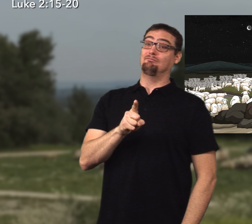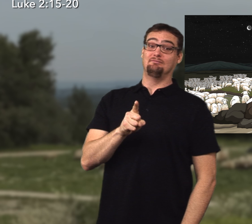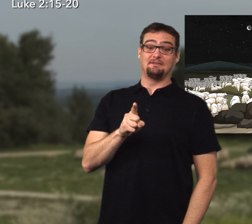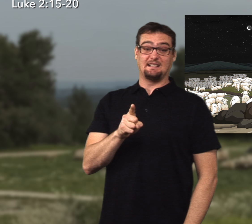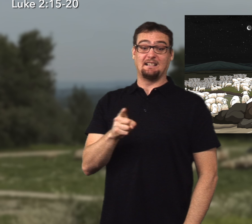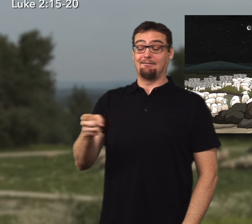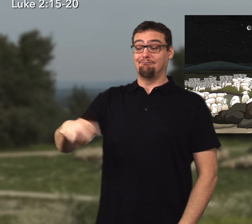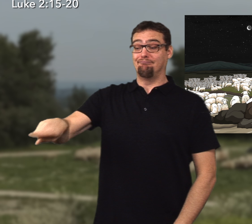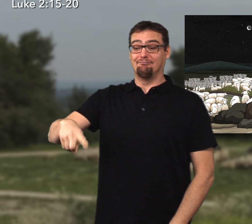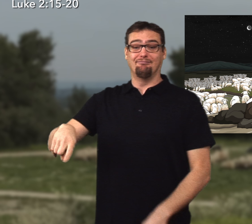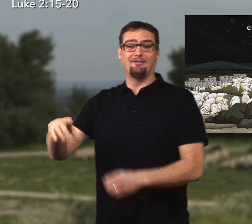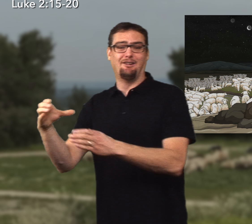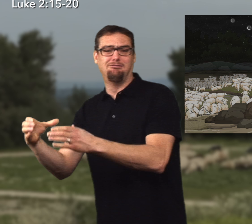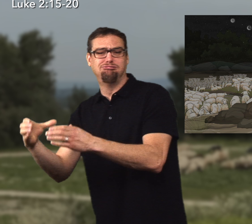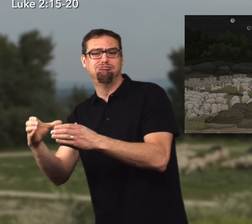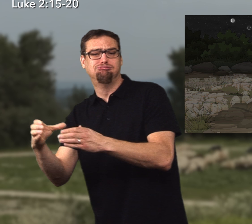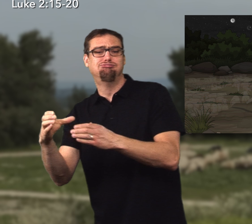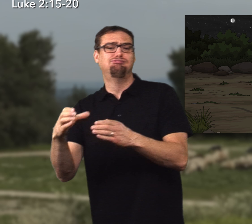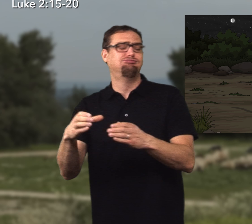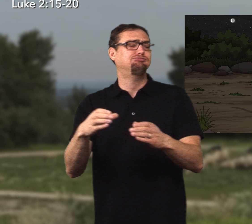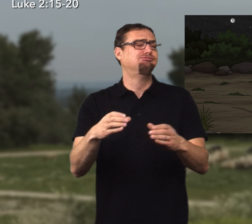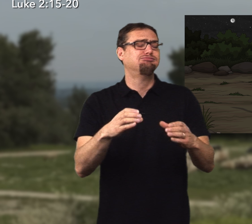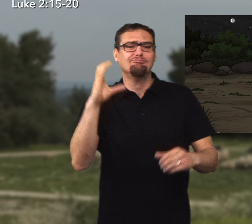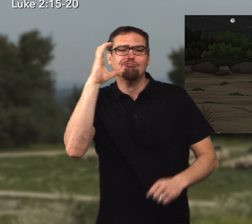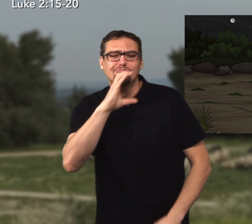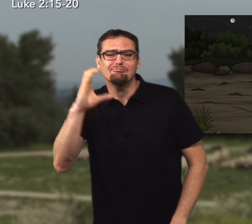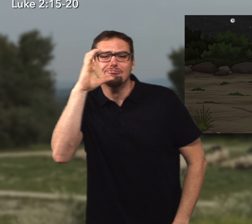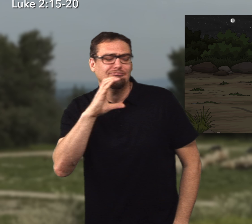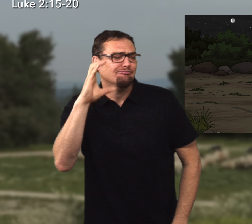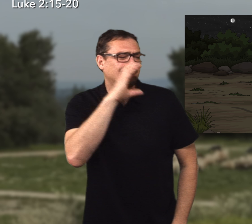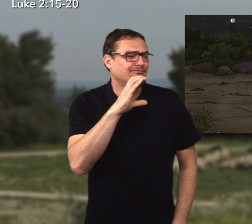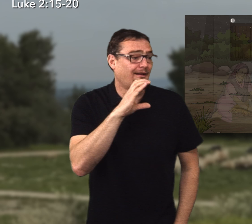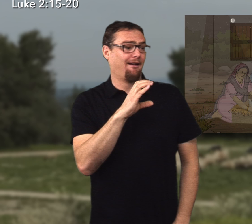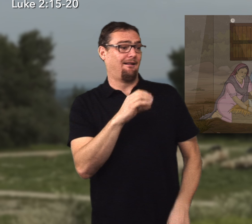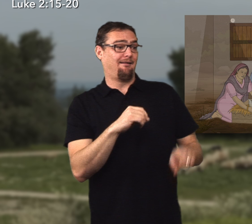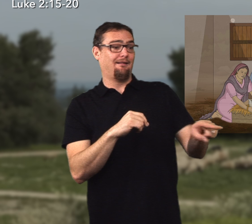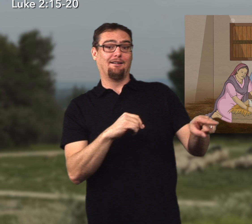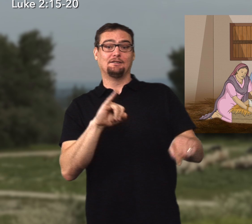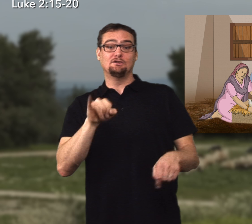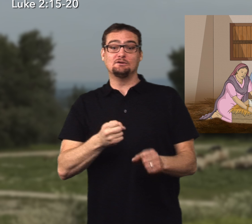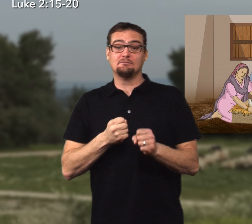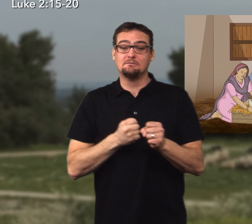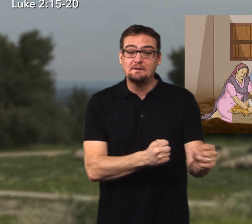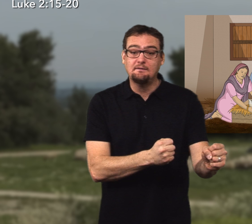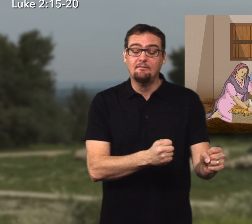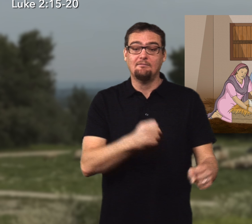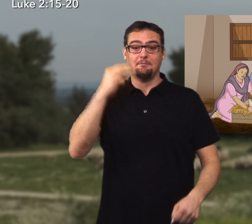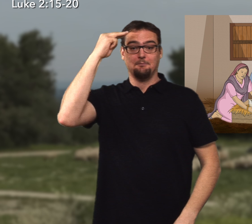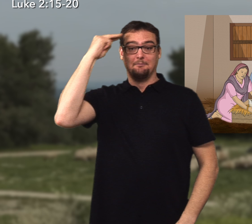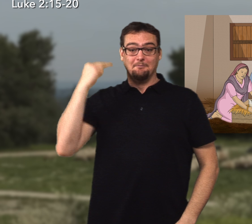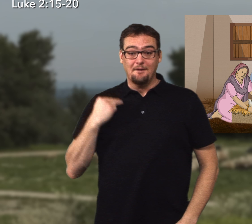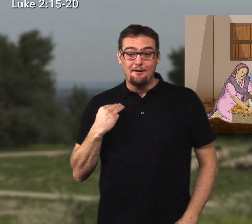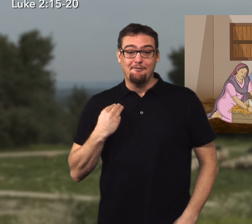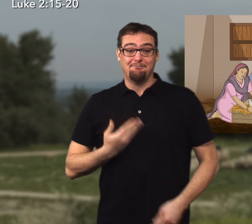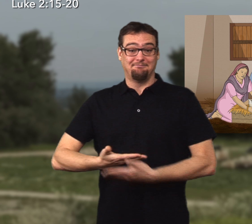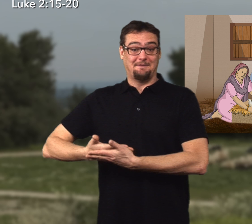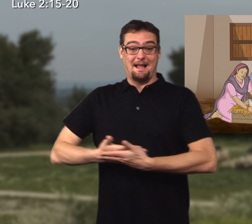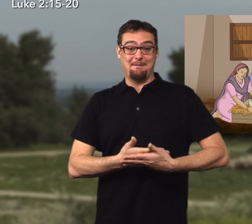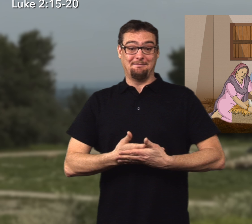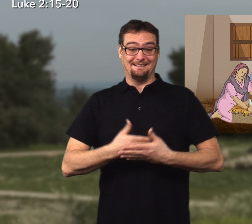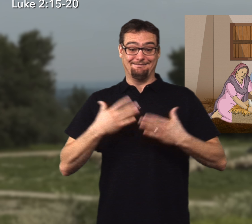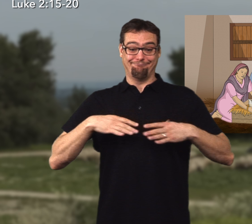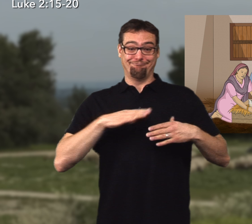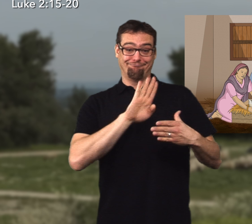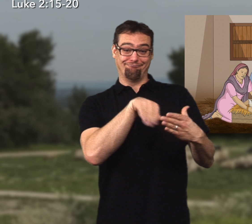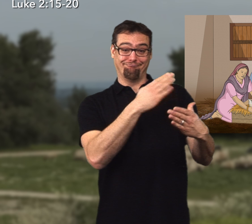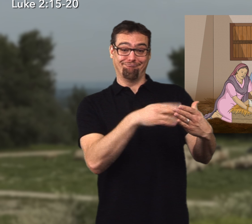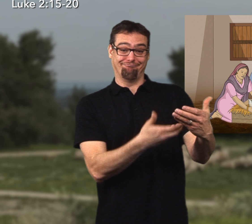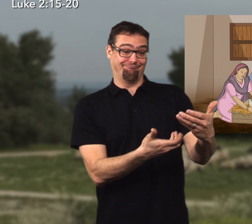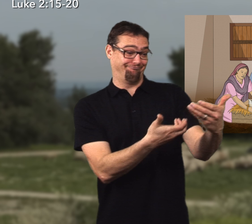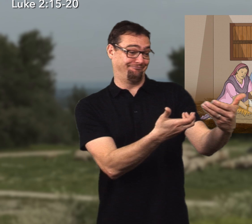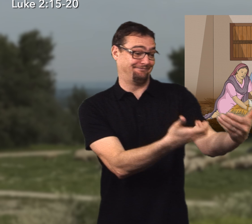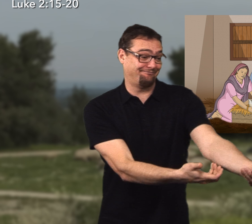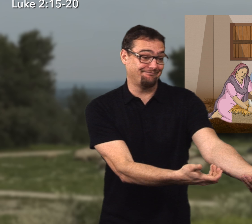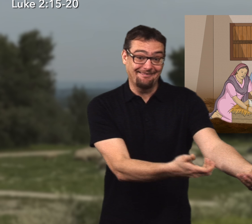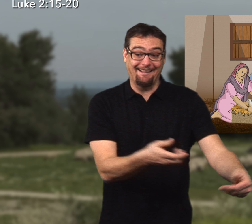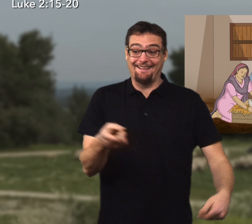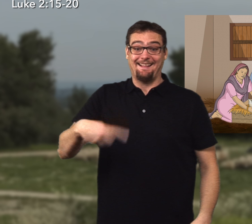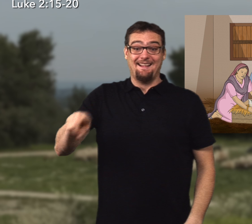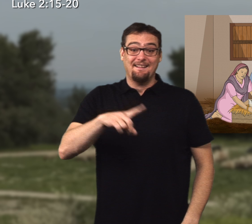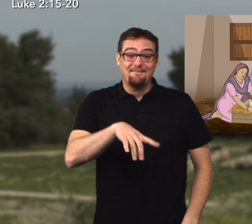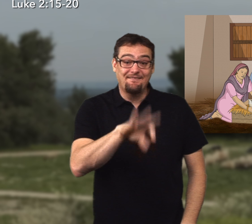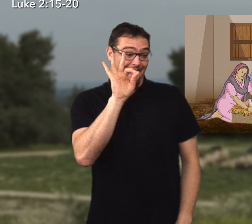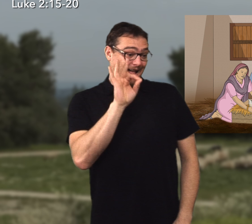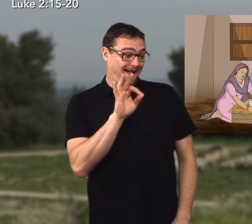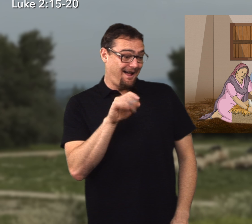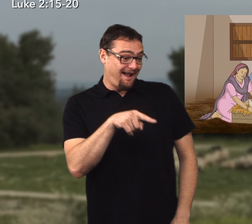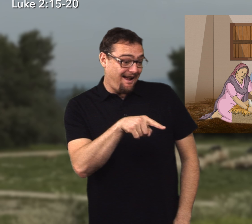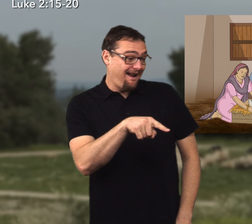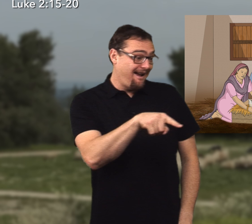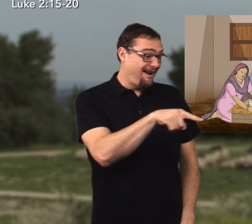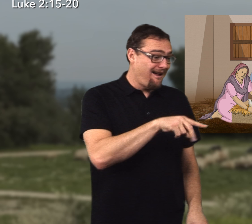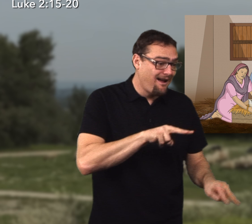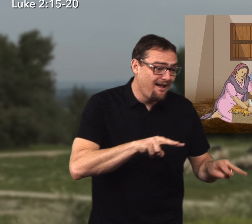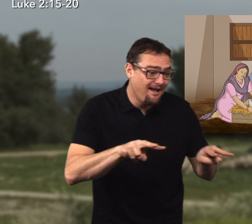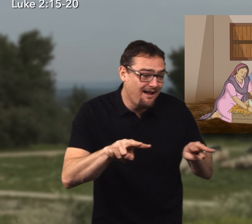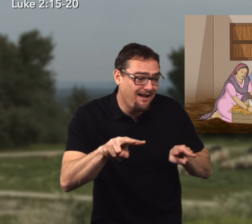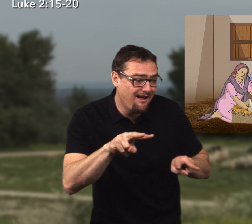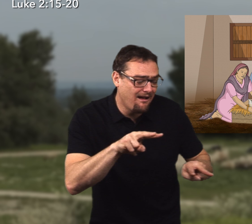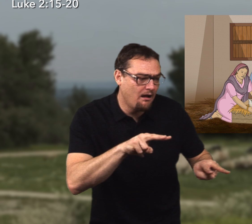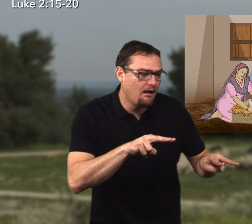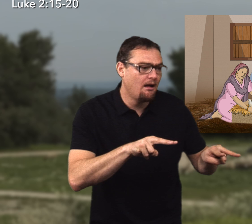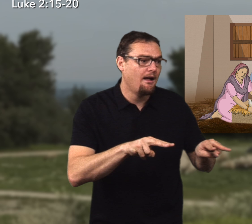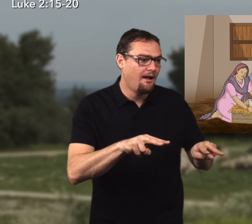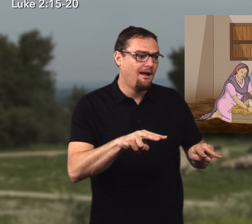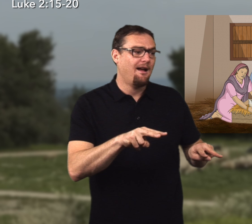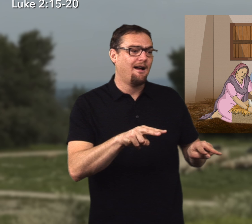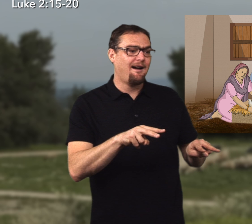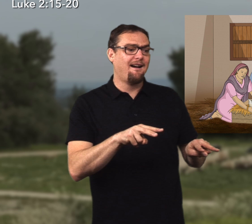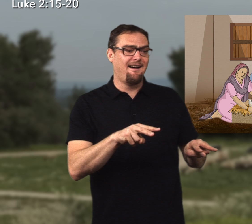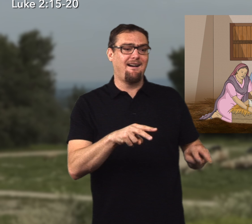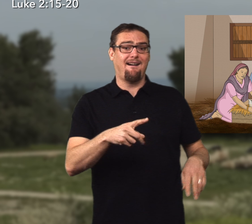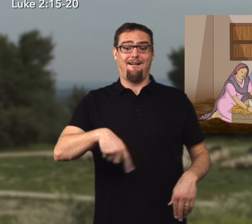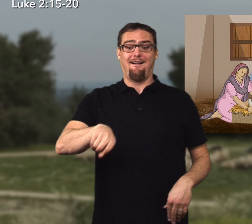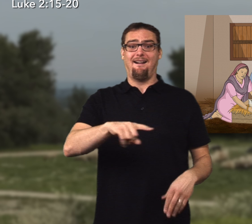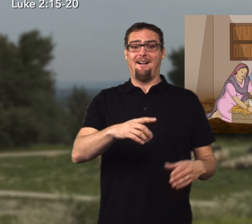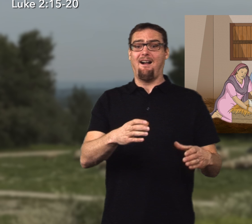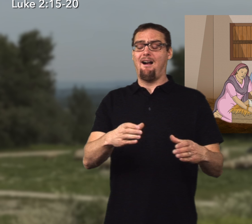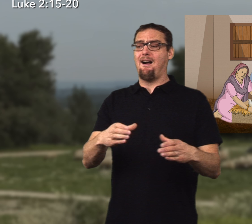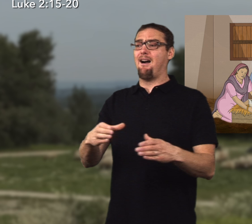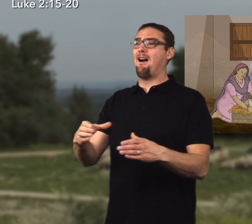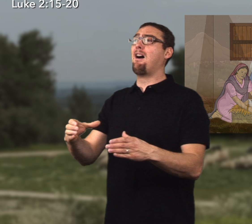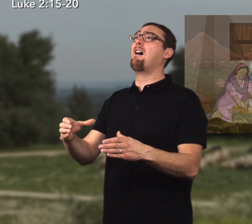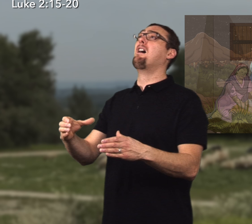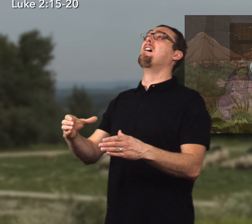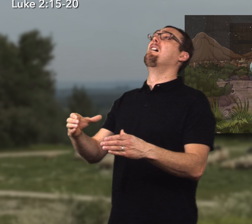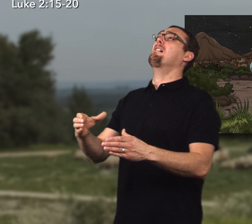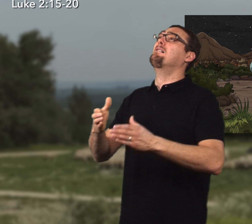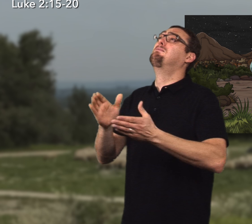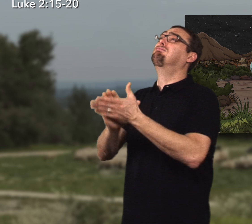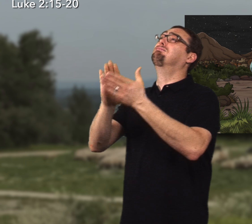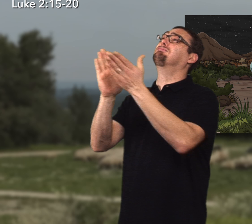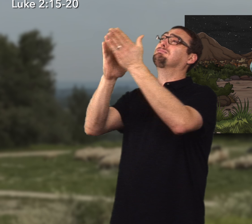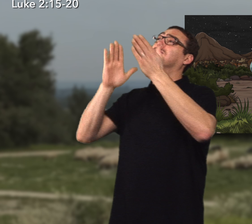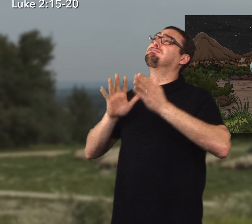So they hurried off and found Mary and Joseph and the Baby, who was lying in the manger.